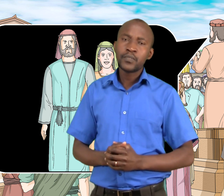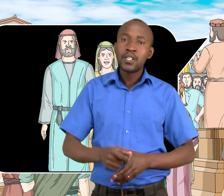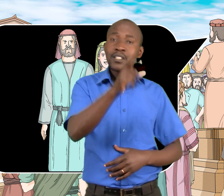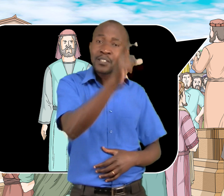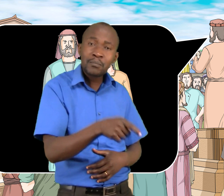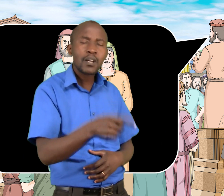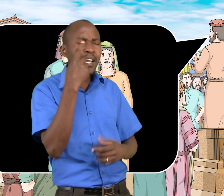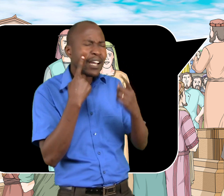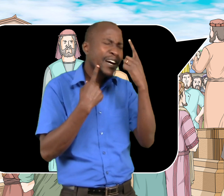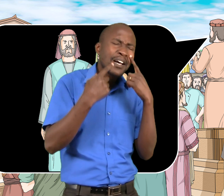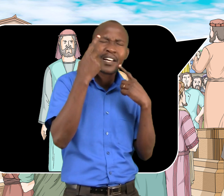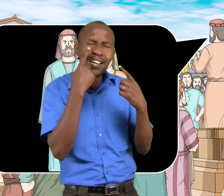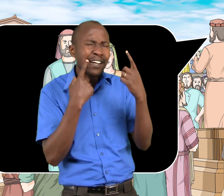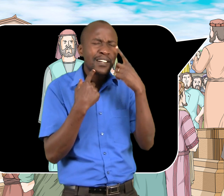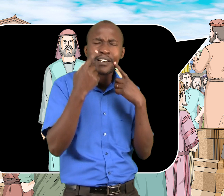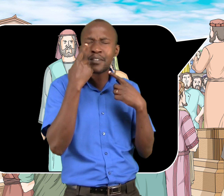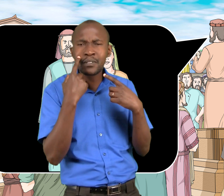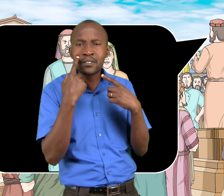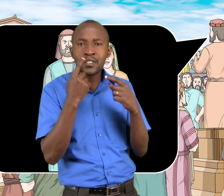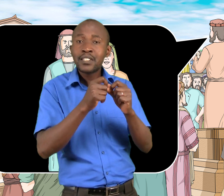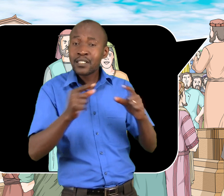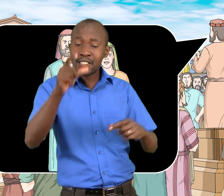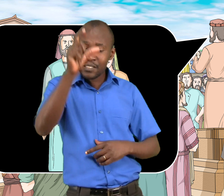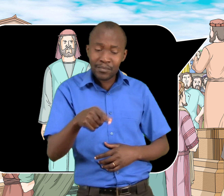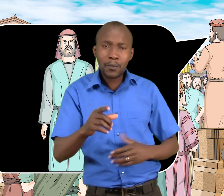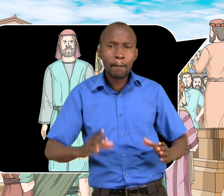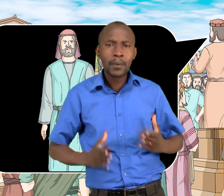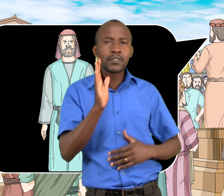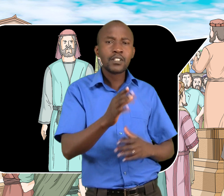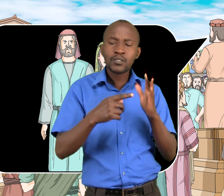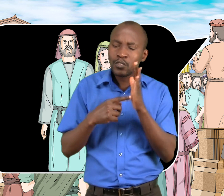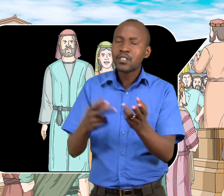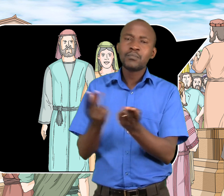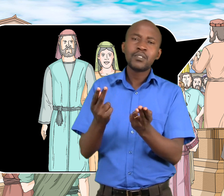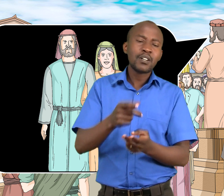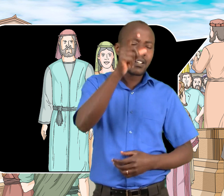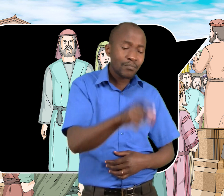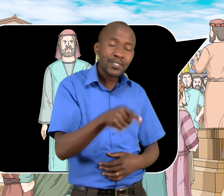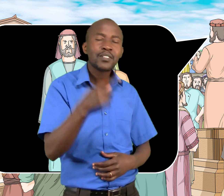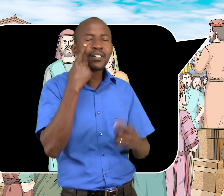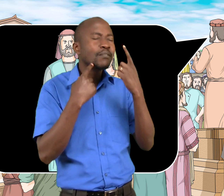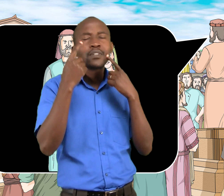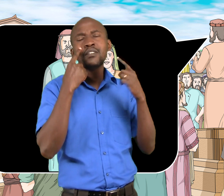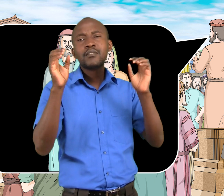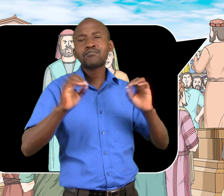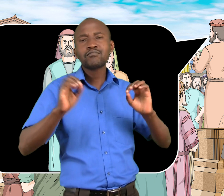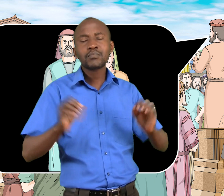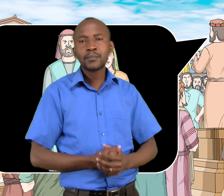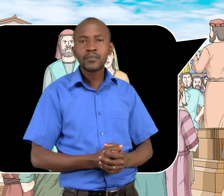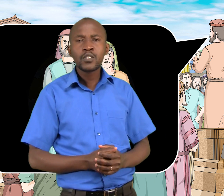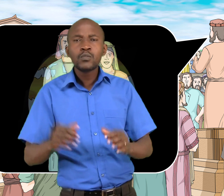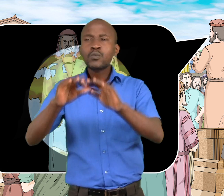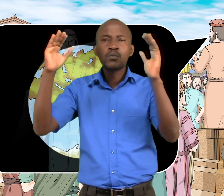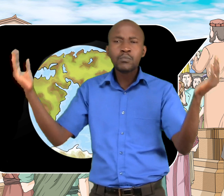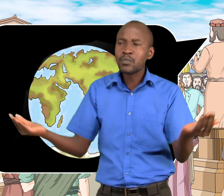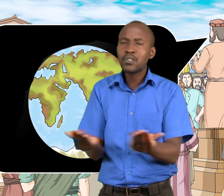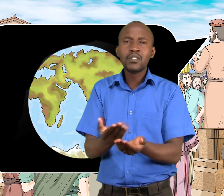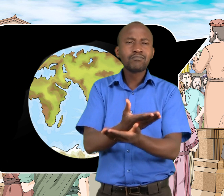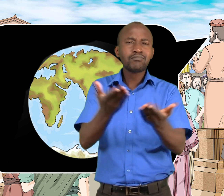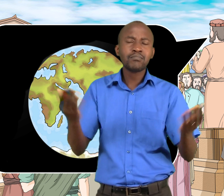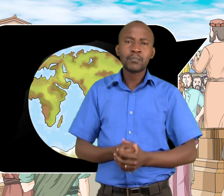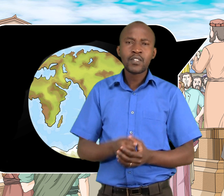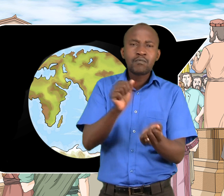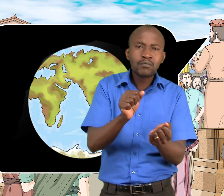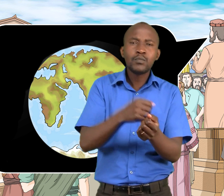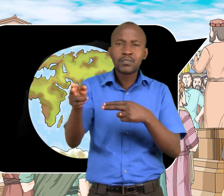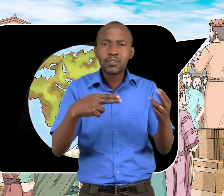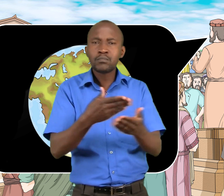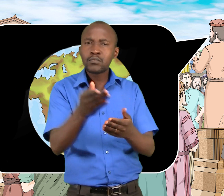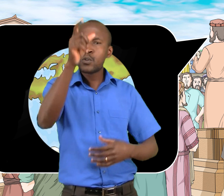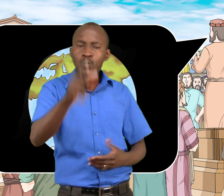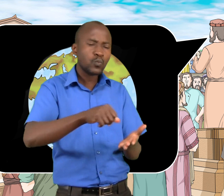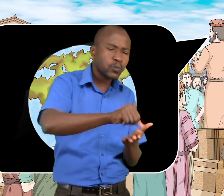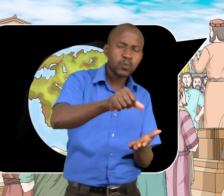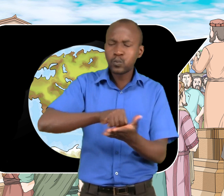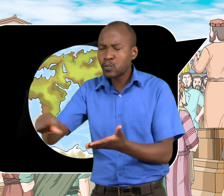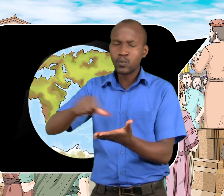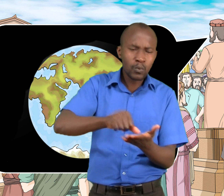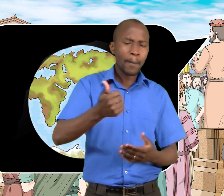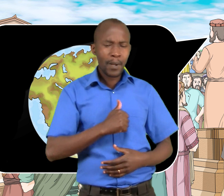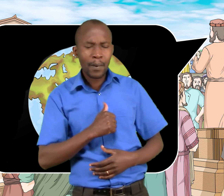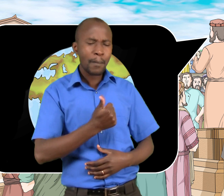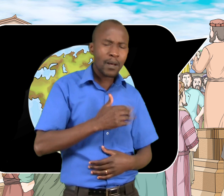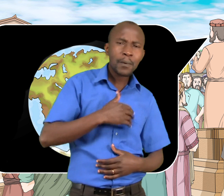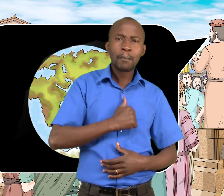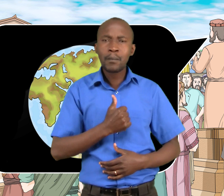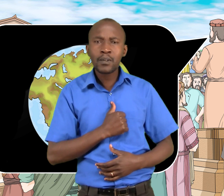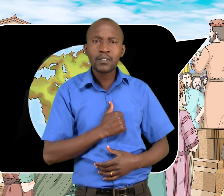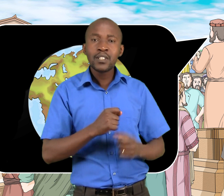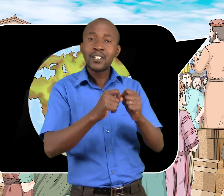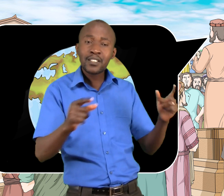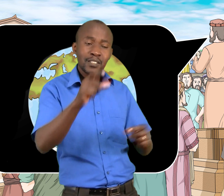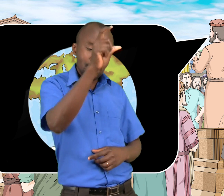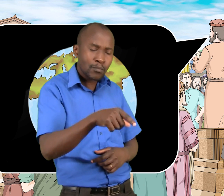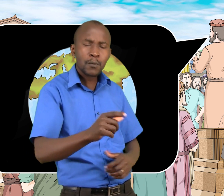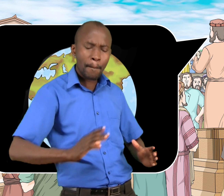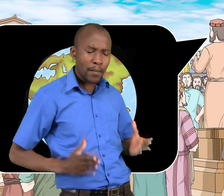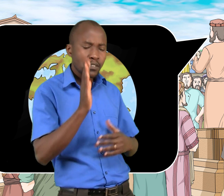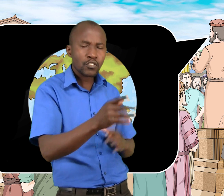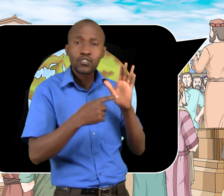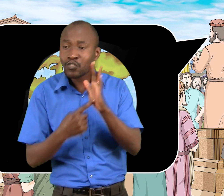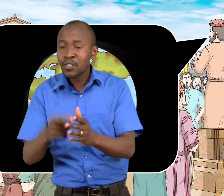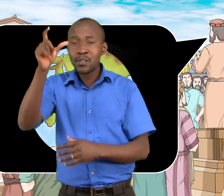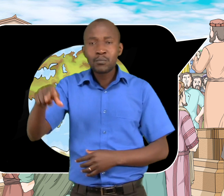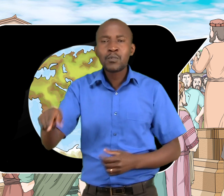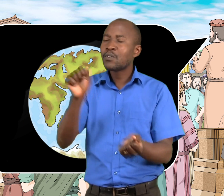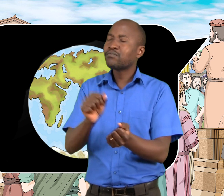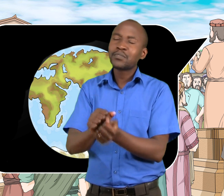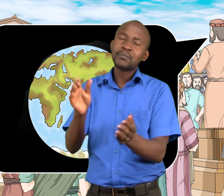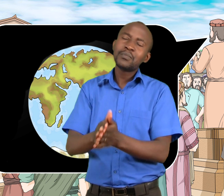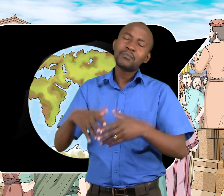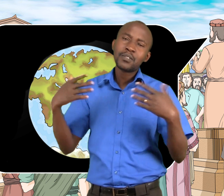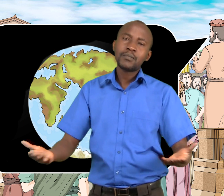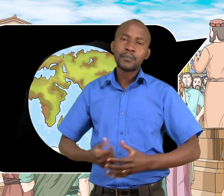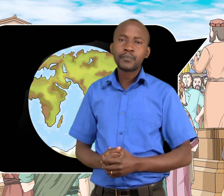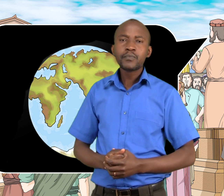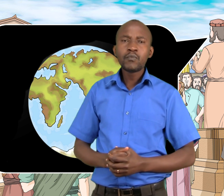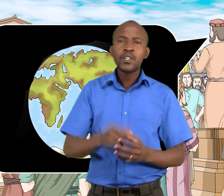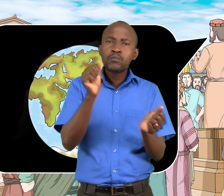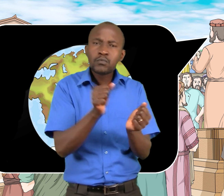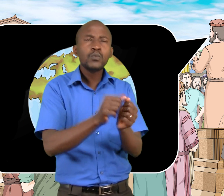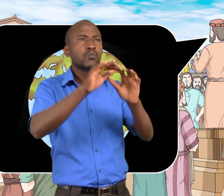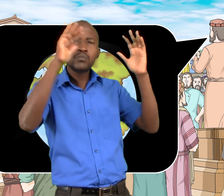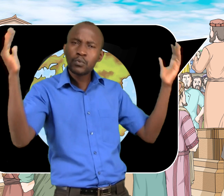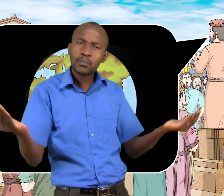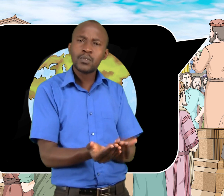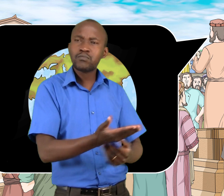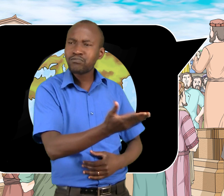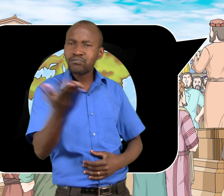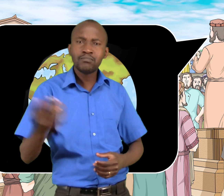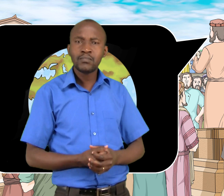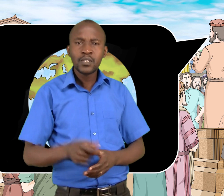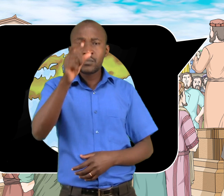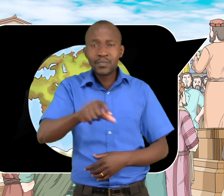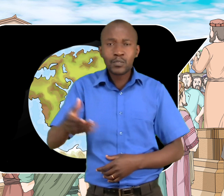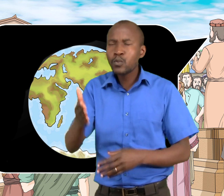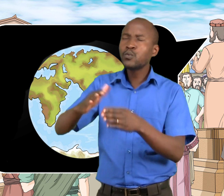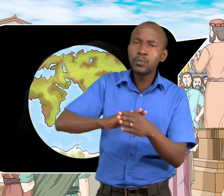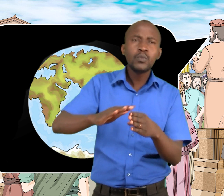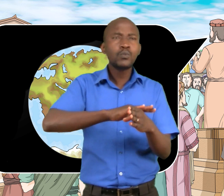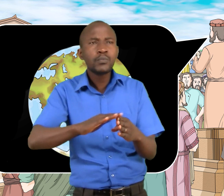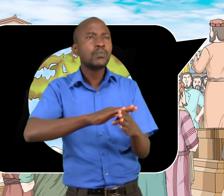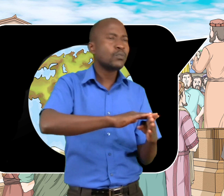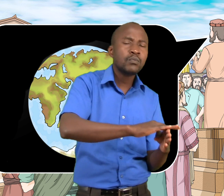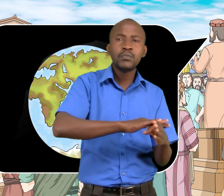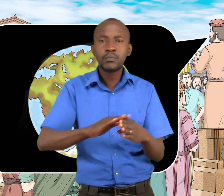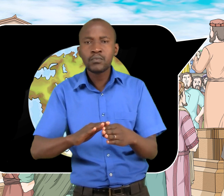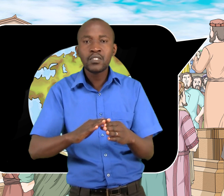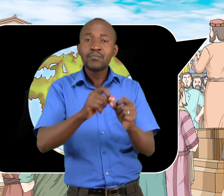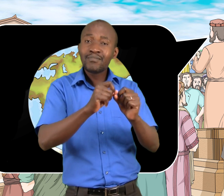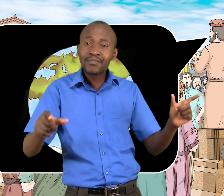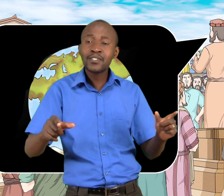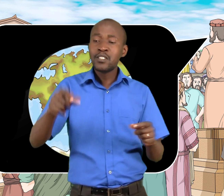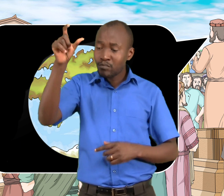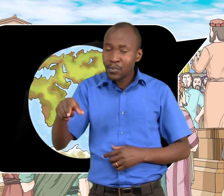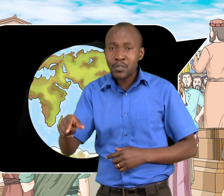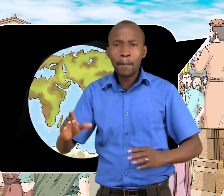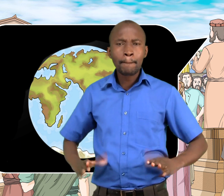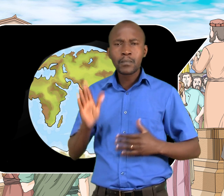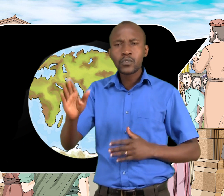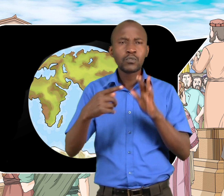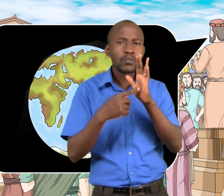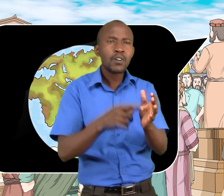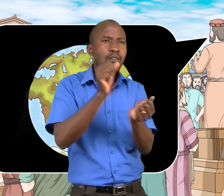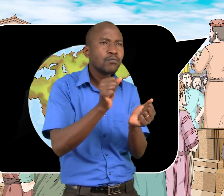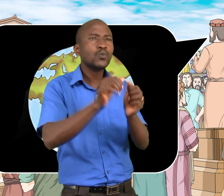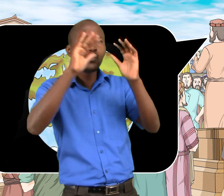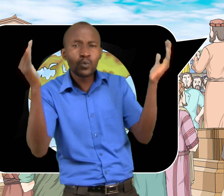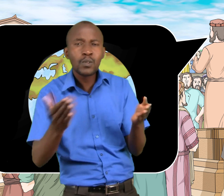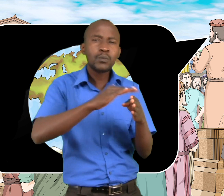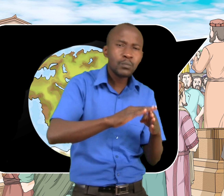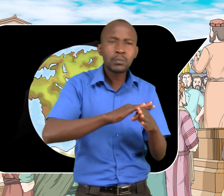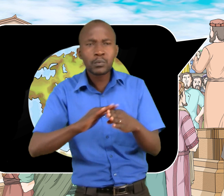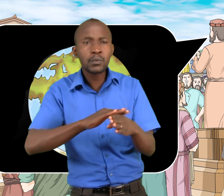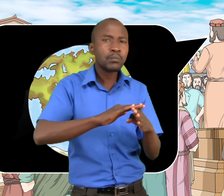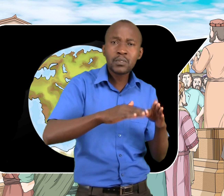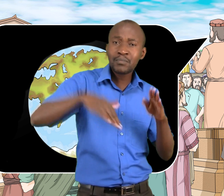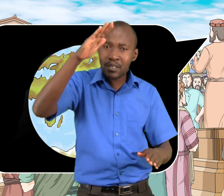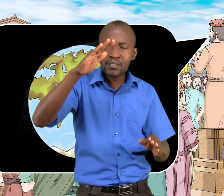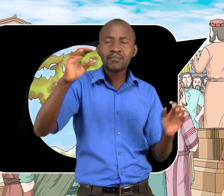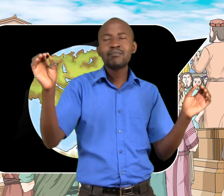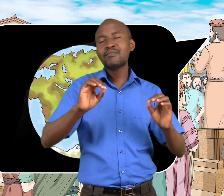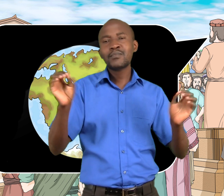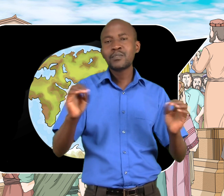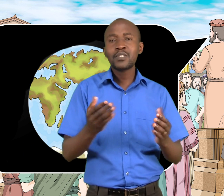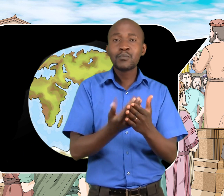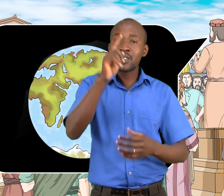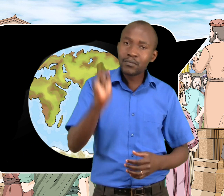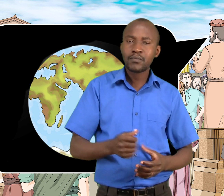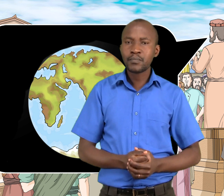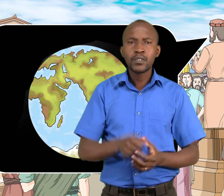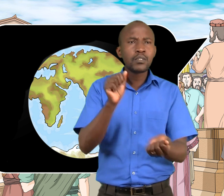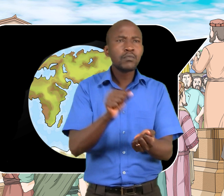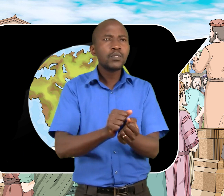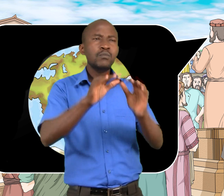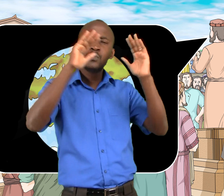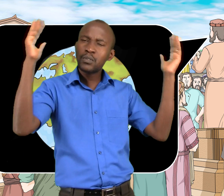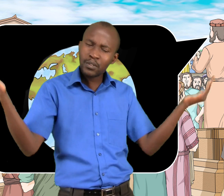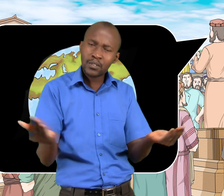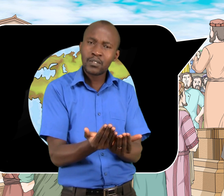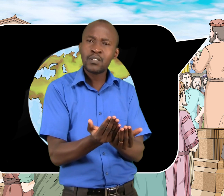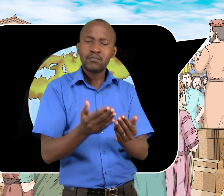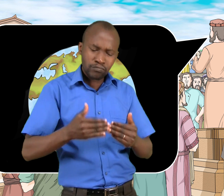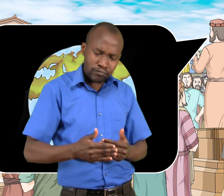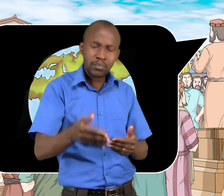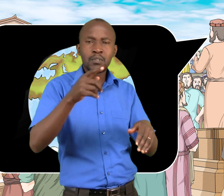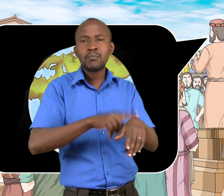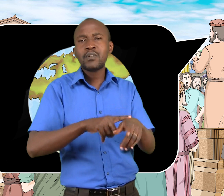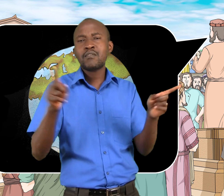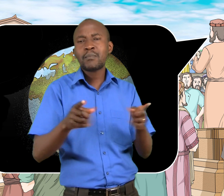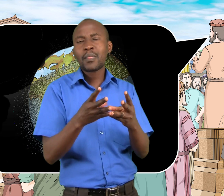What I am saying, brothers, is that the time is short. From now on those who have wives should live as if they had none; those who weep, as if they did not; those who are joyful, as if they were not; those who make a purchase, as if they had nothing;